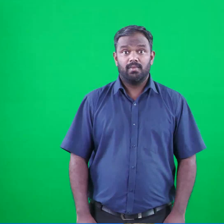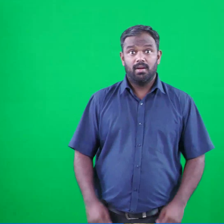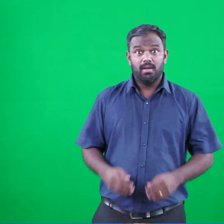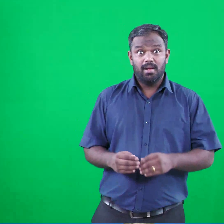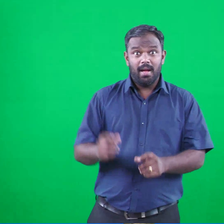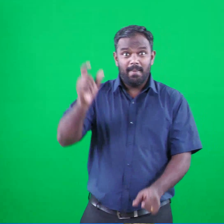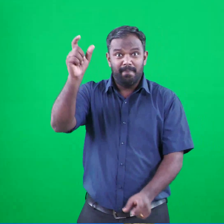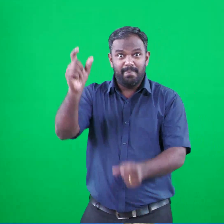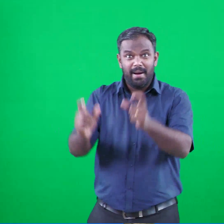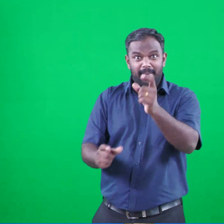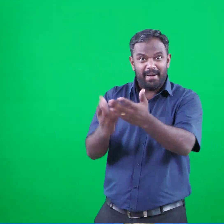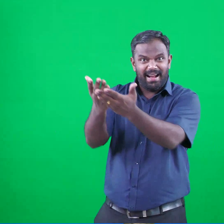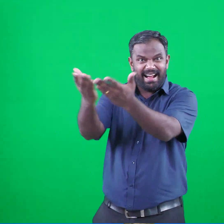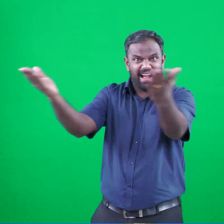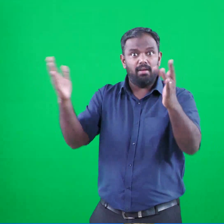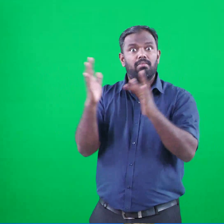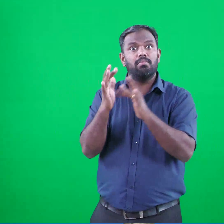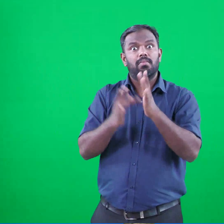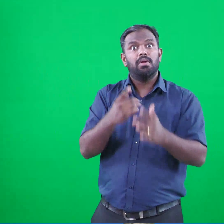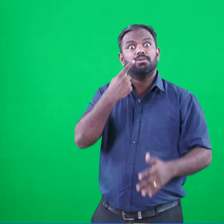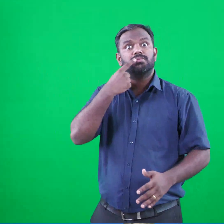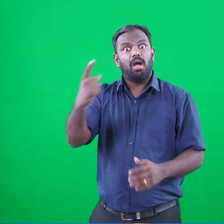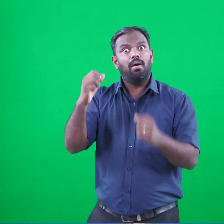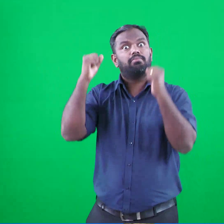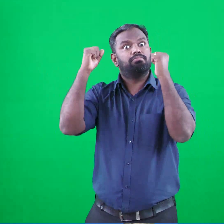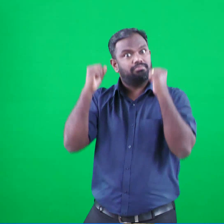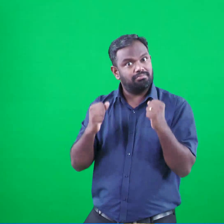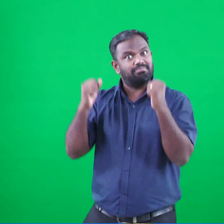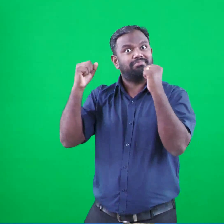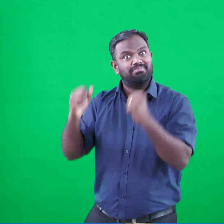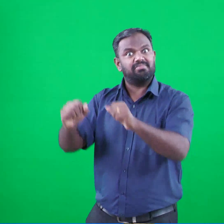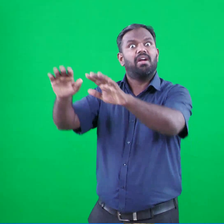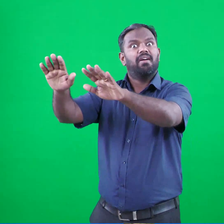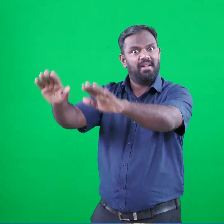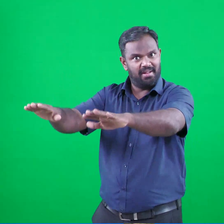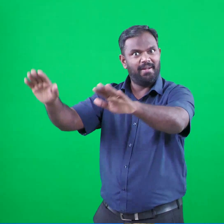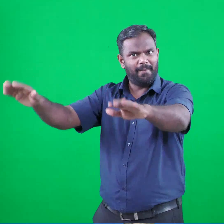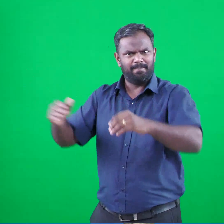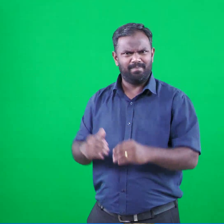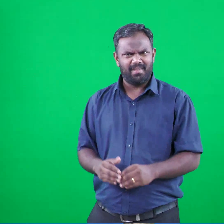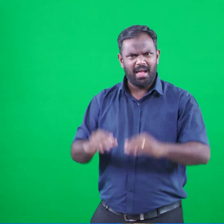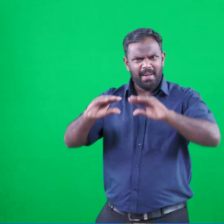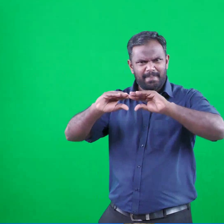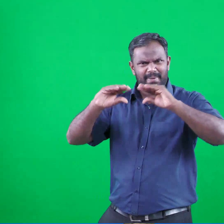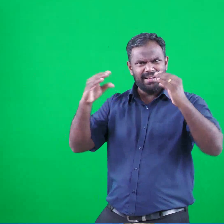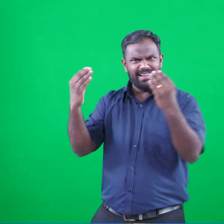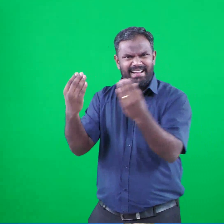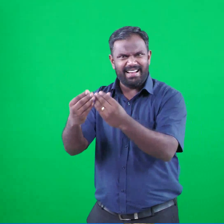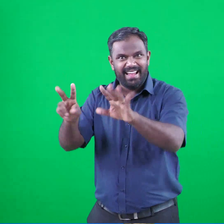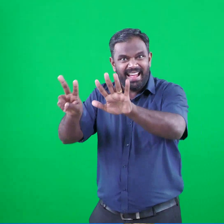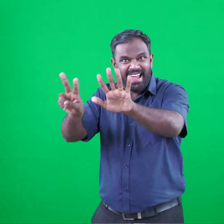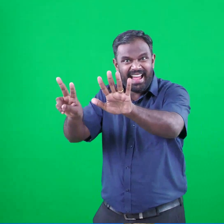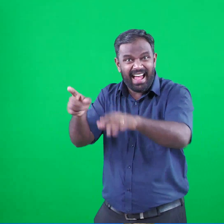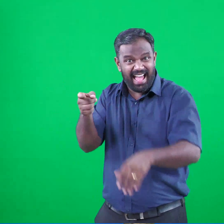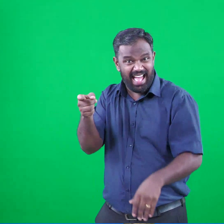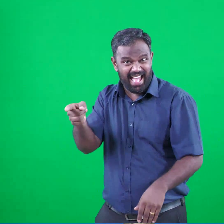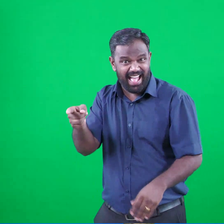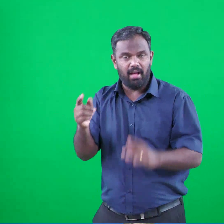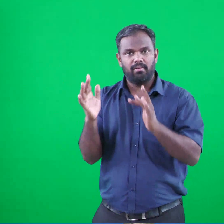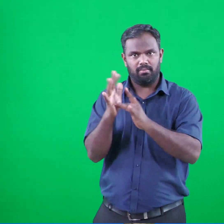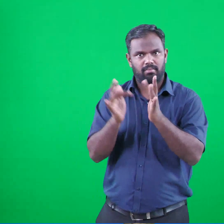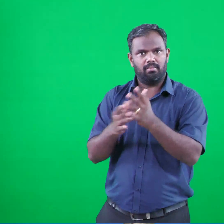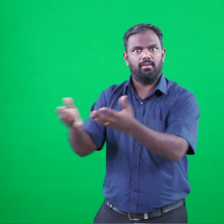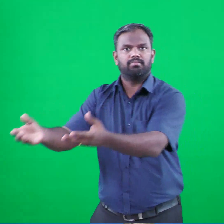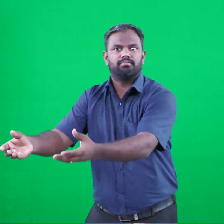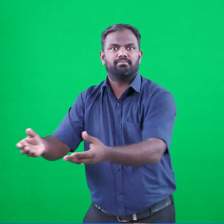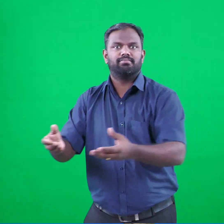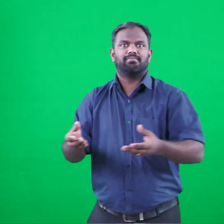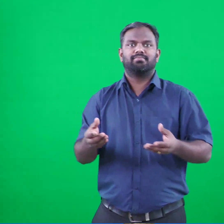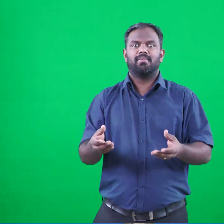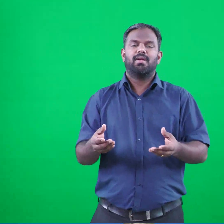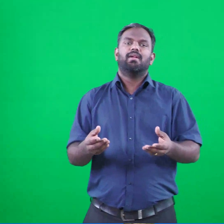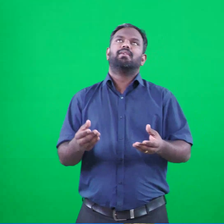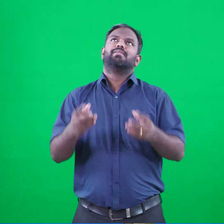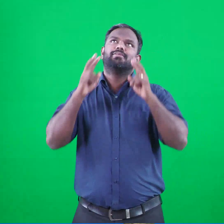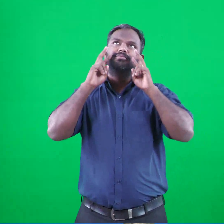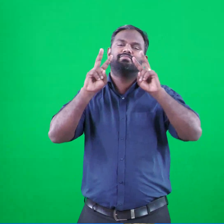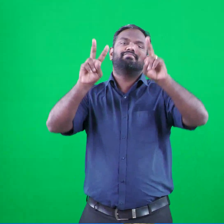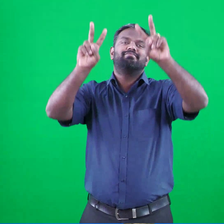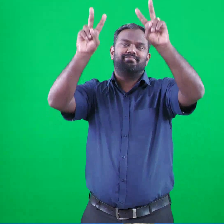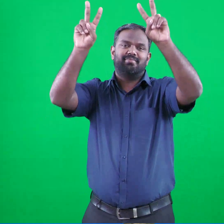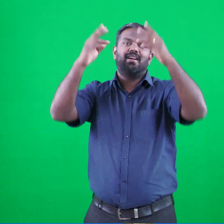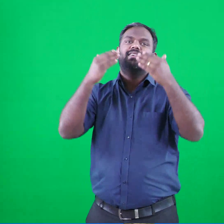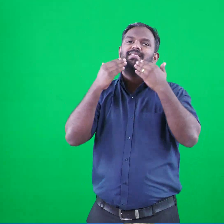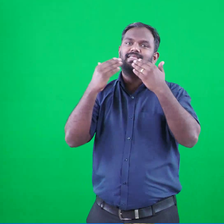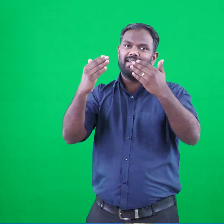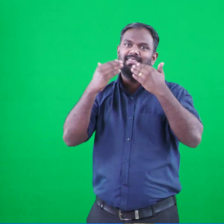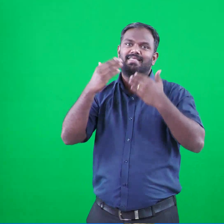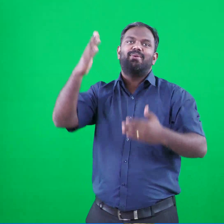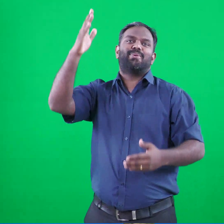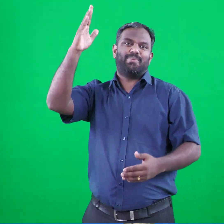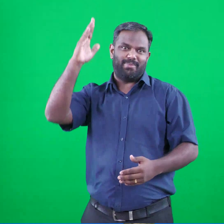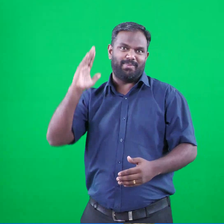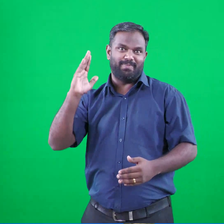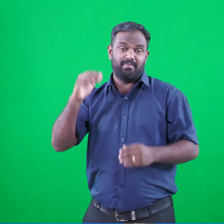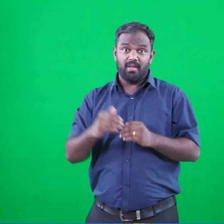And He instructed the crowd to sit down on the ground.